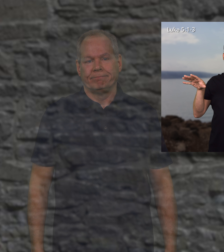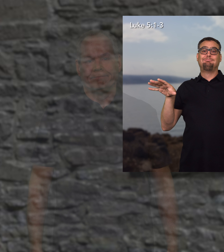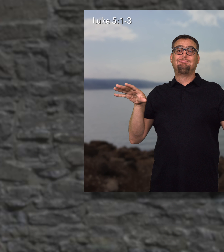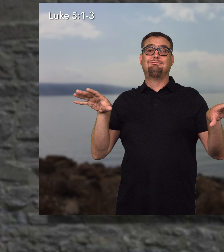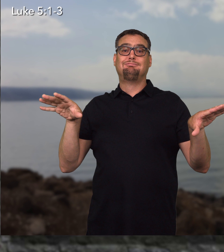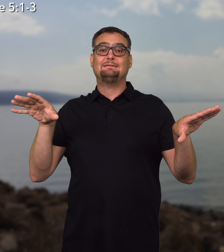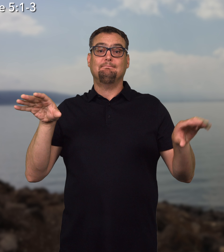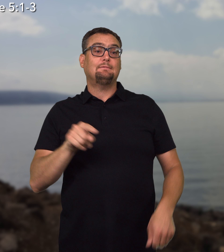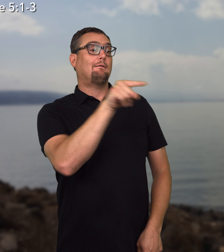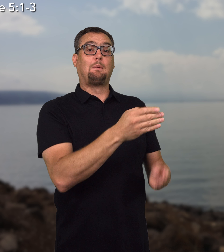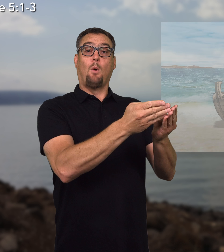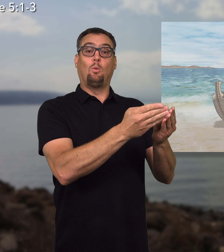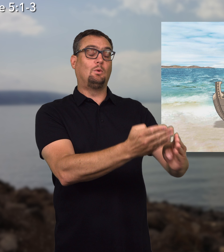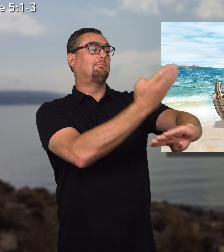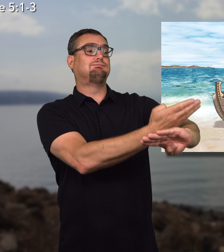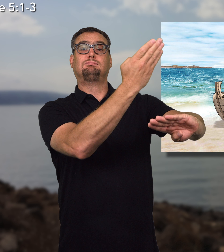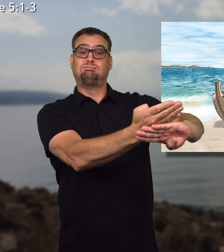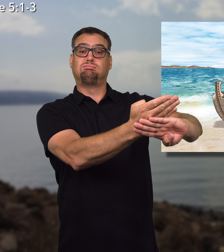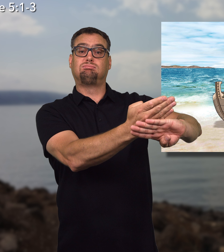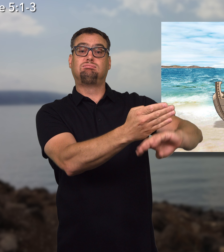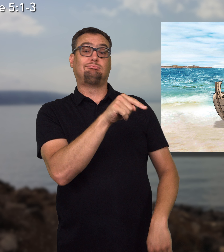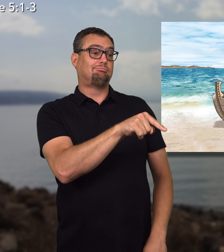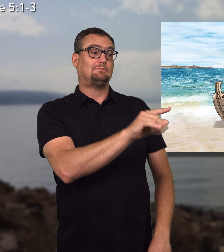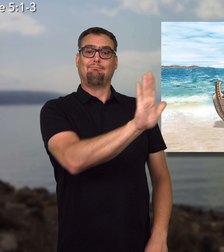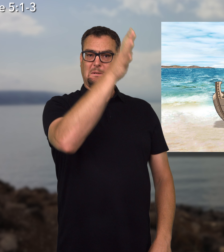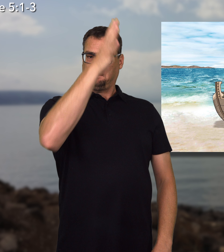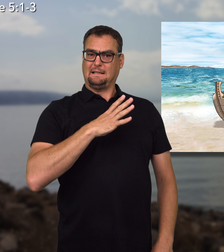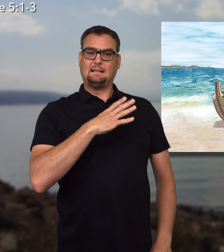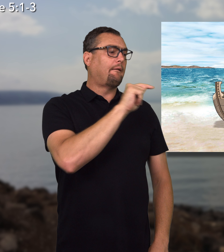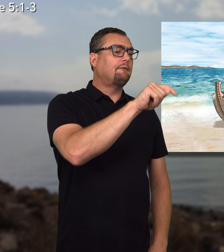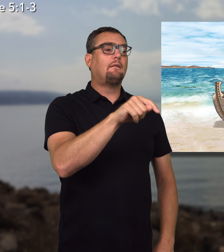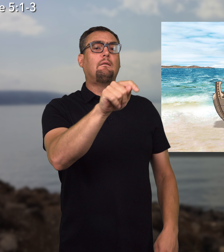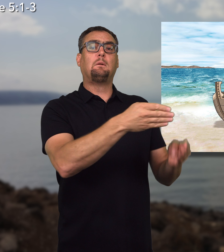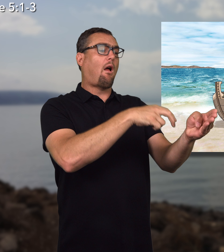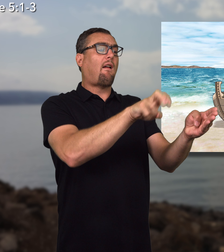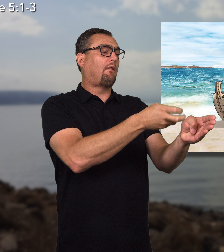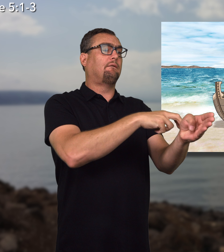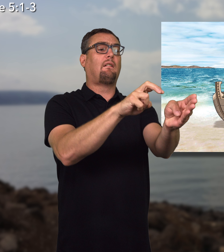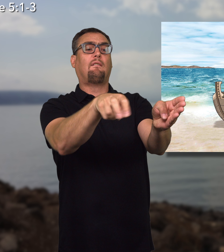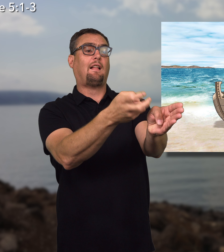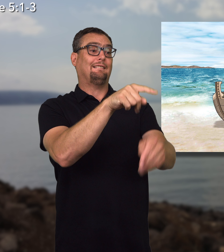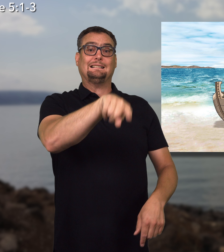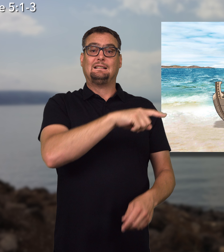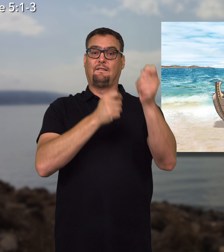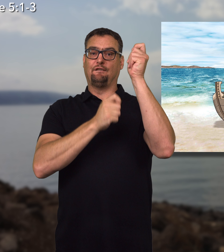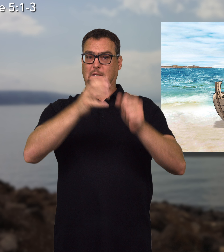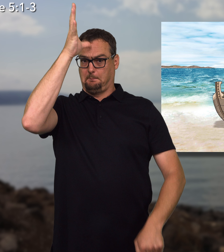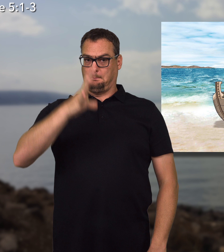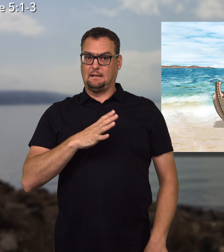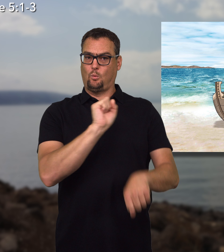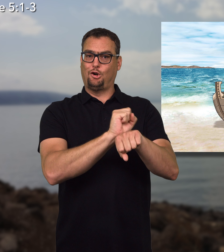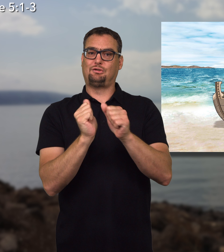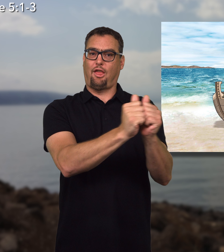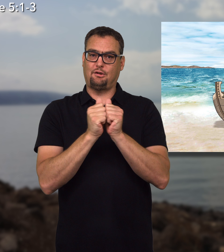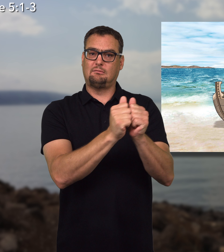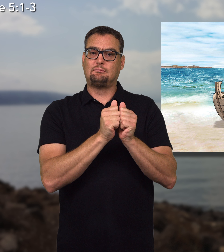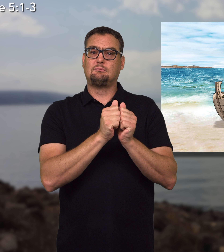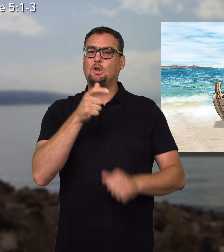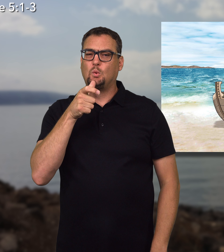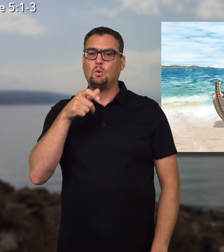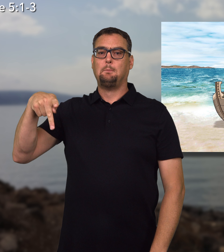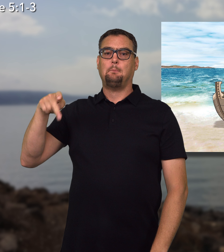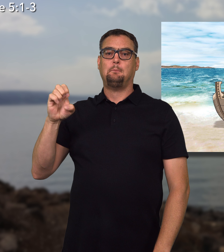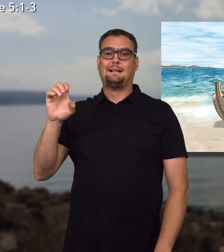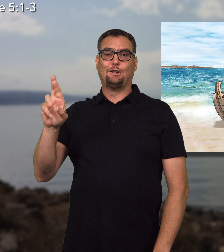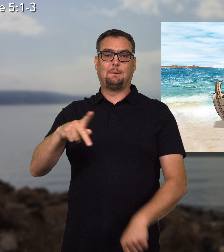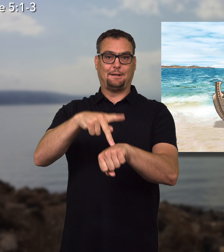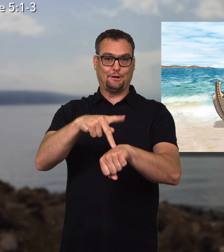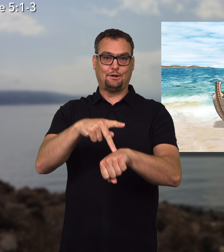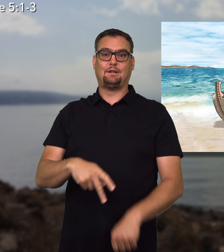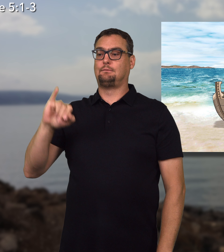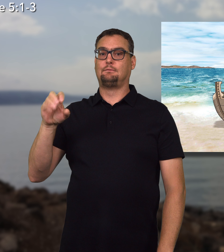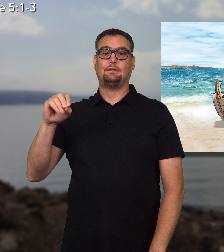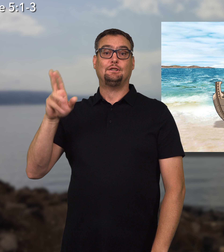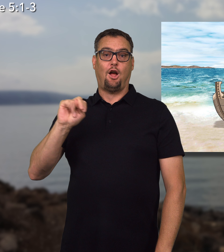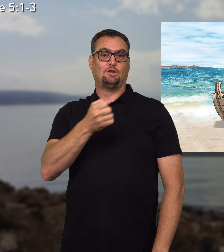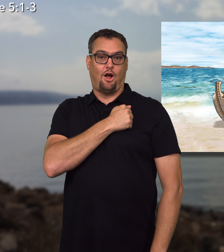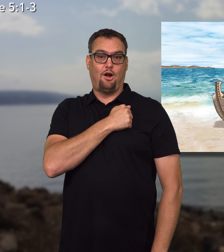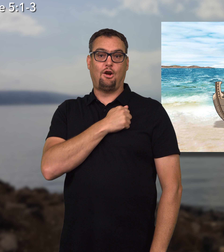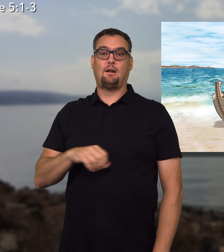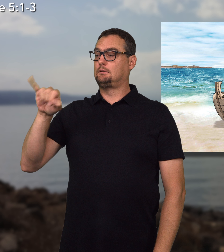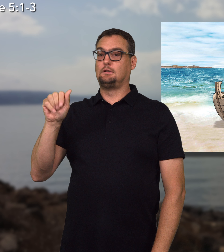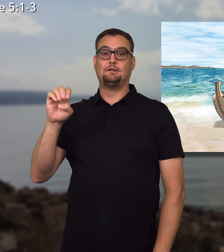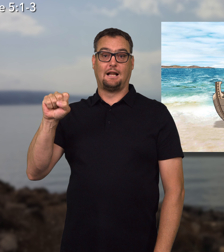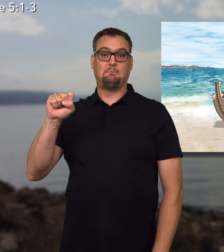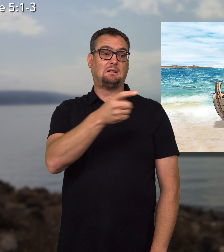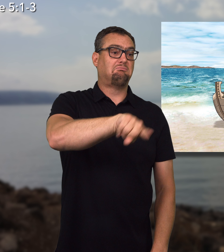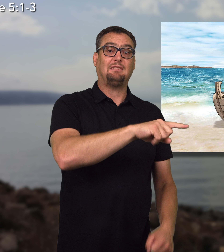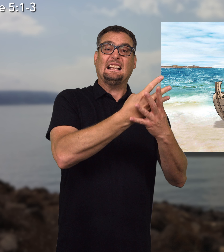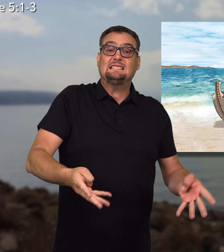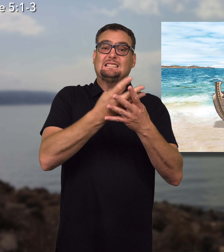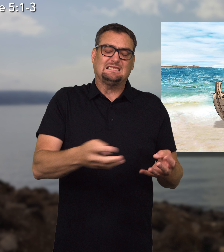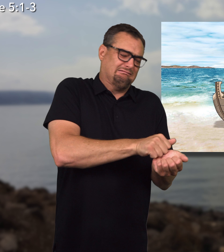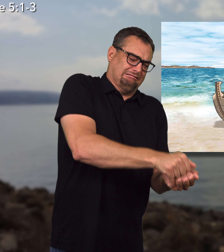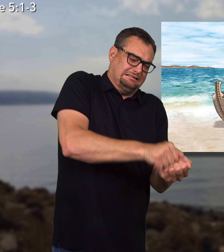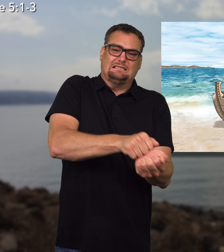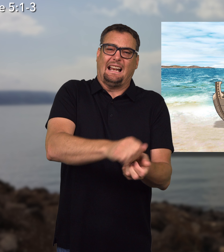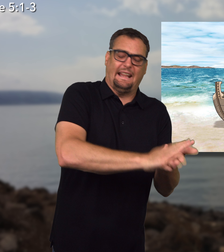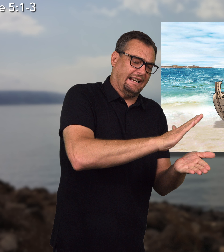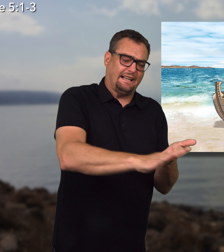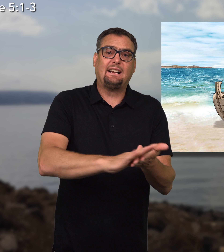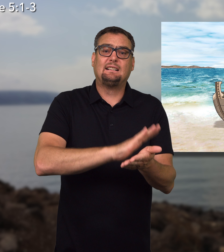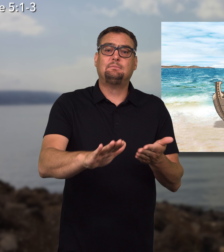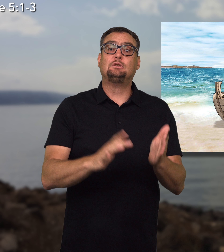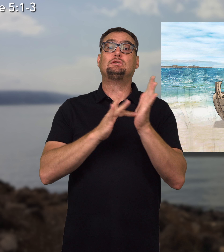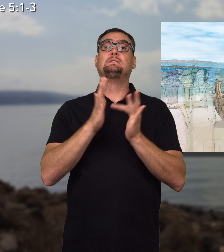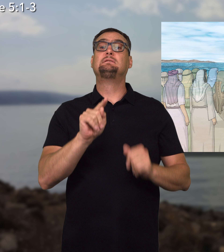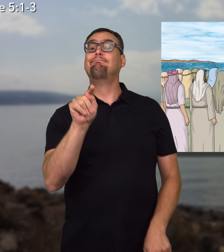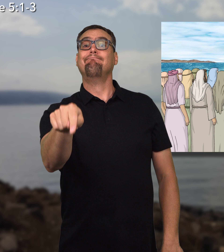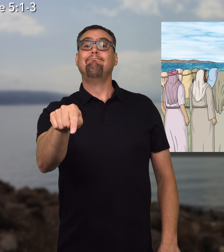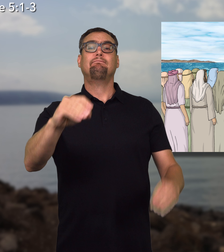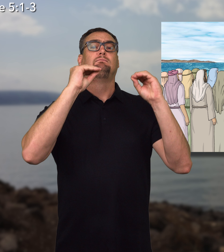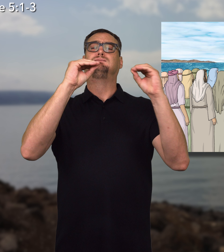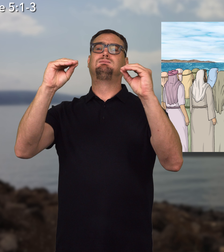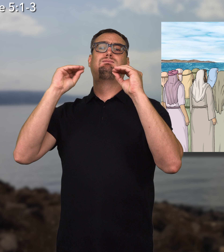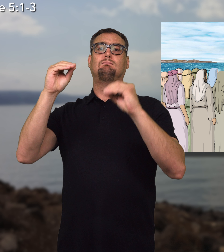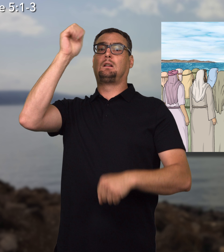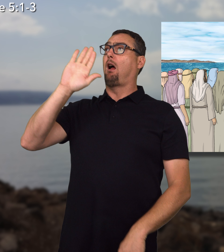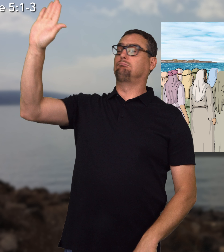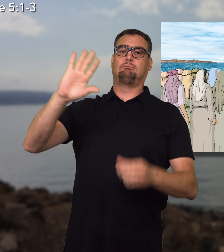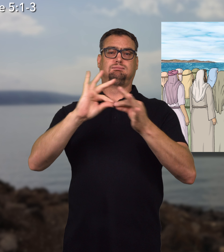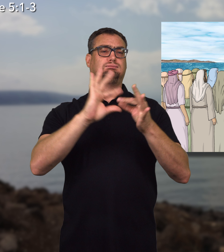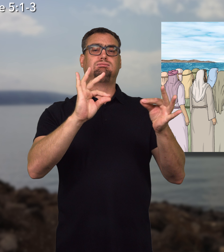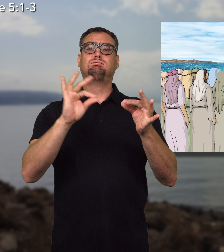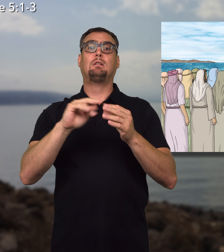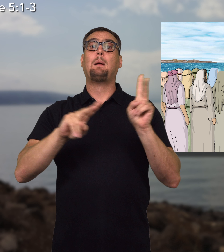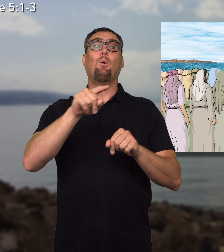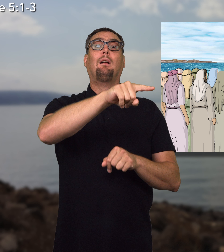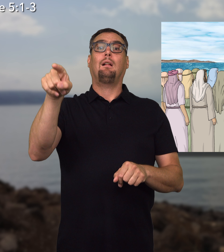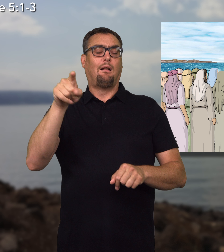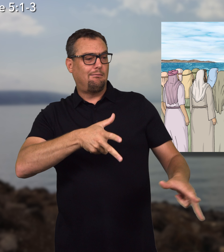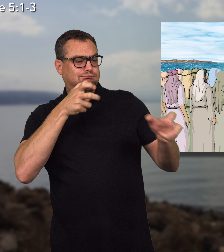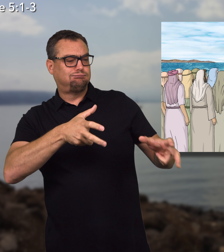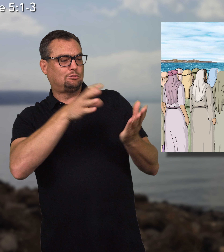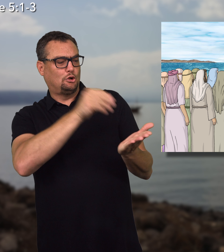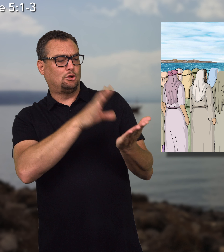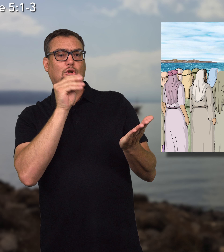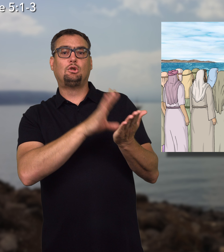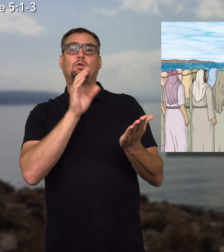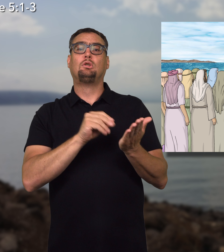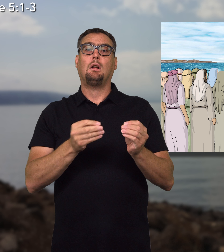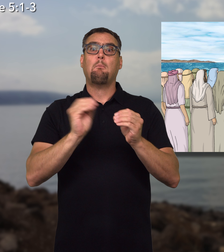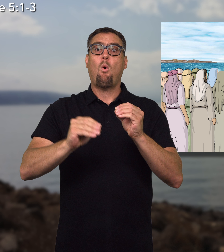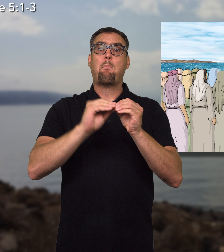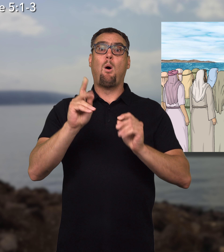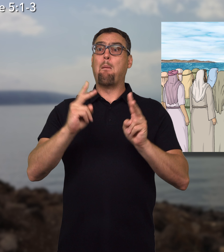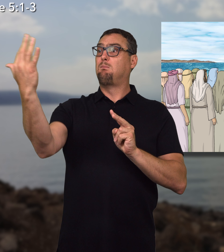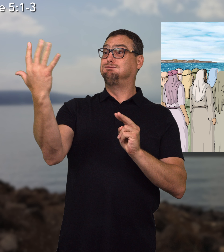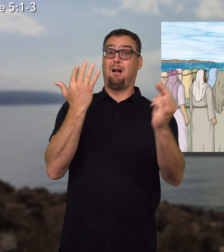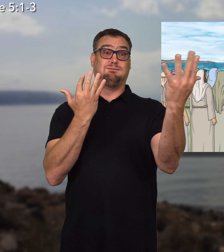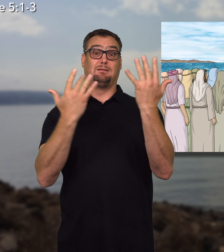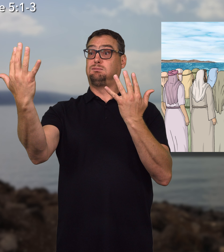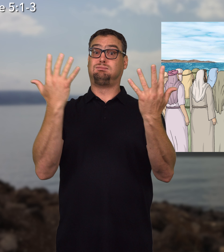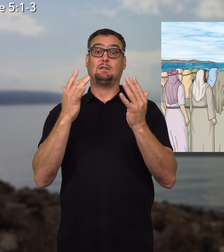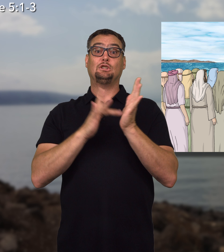On one occasion, while Jesus was standing by the Lake of Gennesaret with the crowd pressing in on Him to hear the word of God, He saw two boats at the edge of the lake.